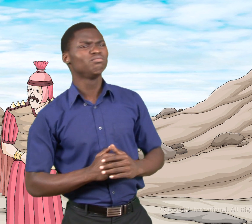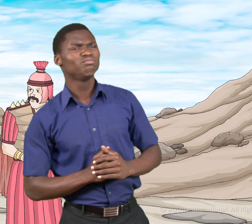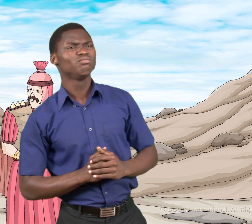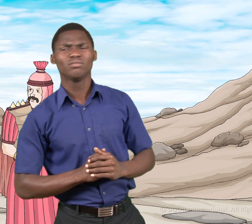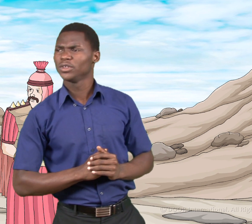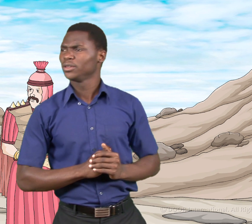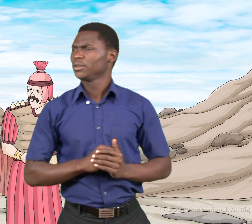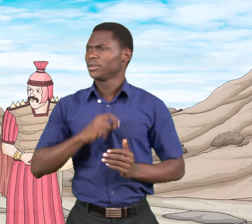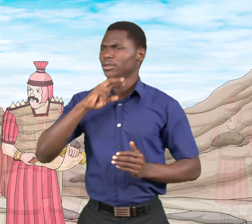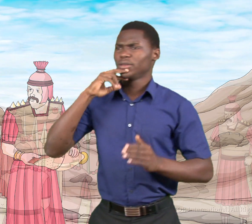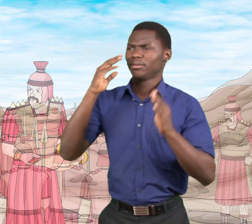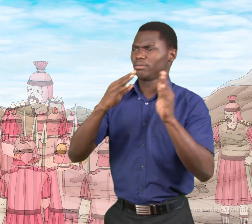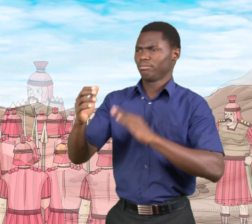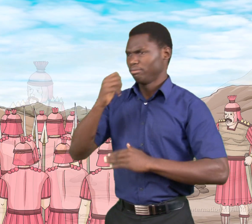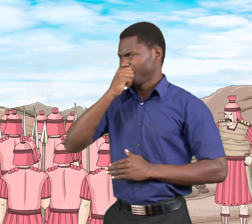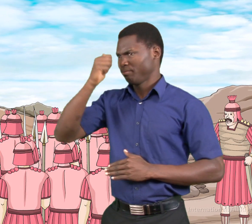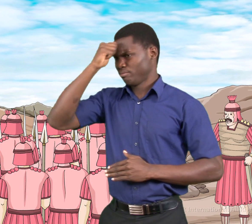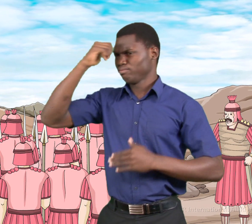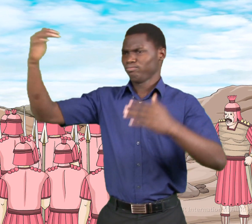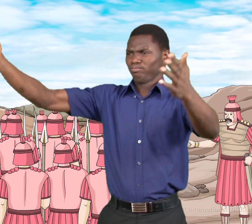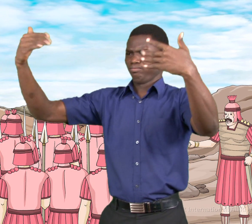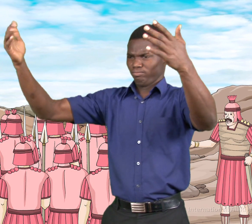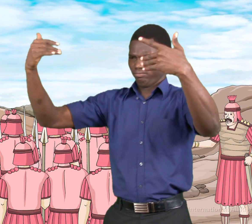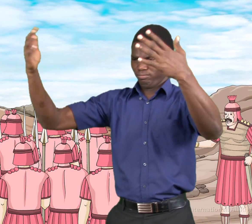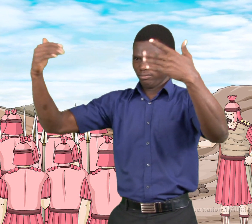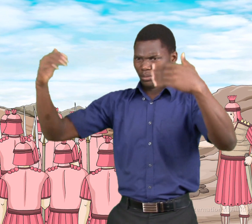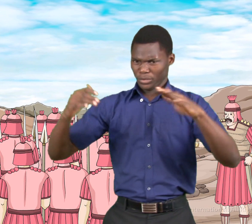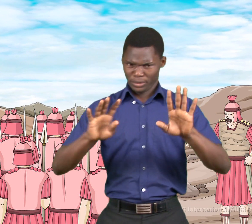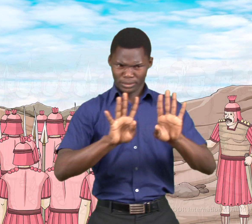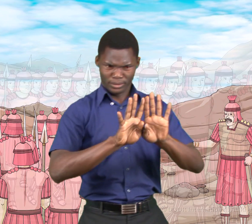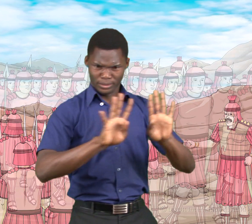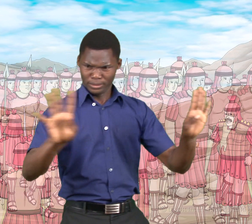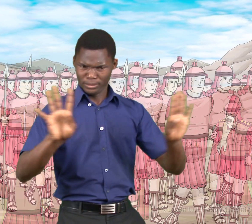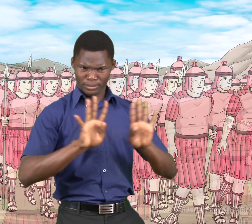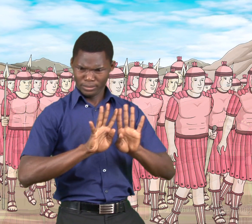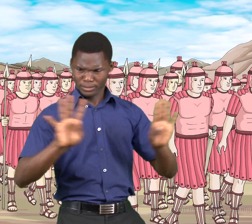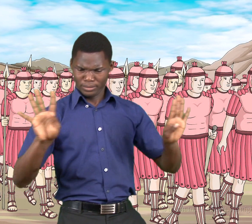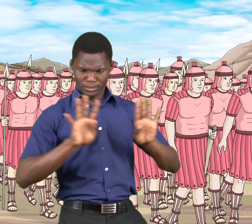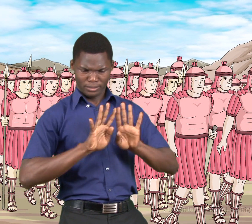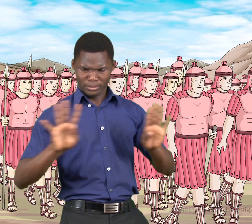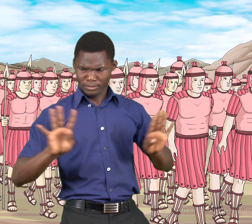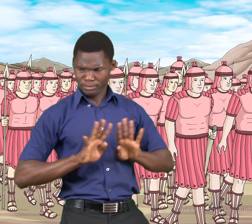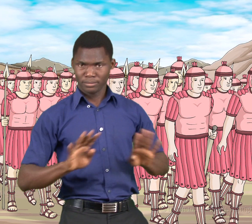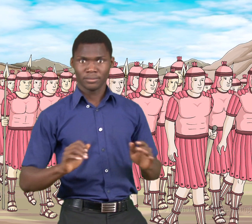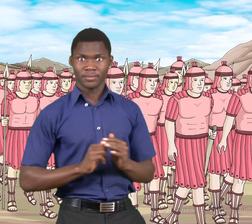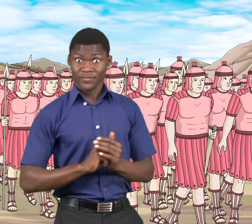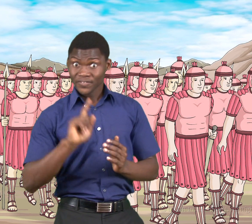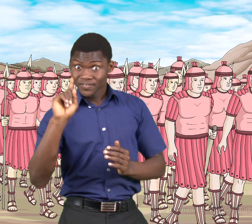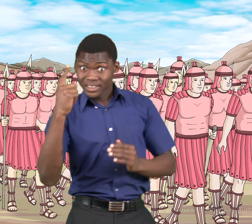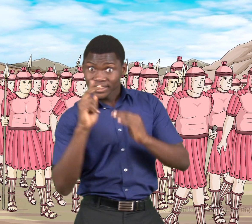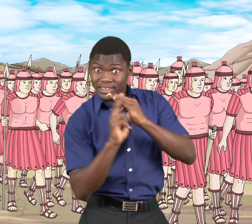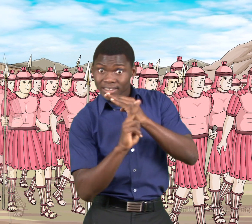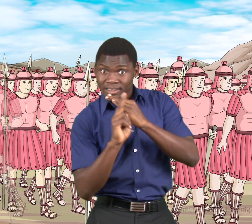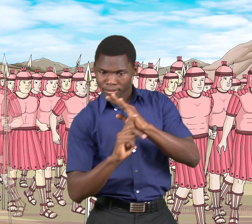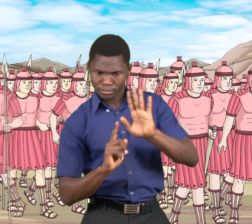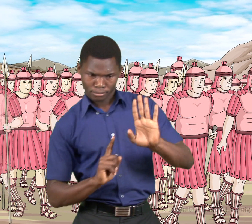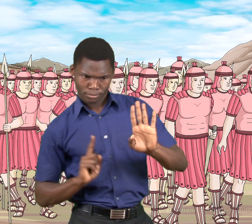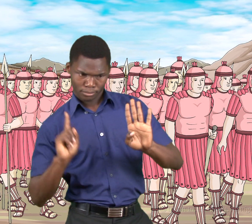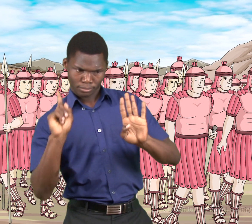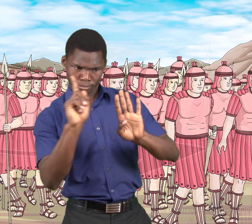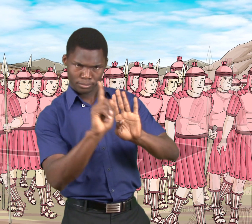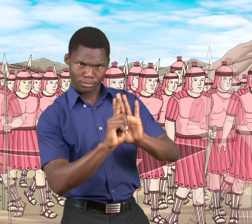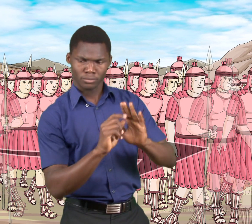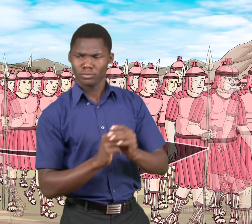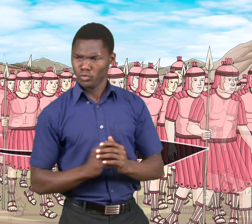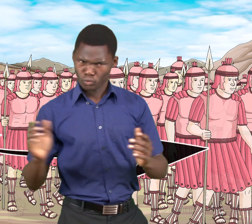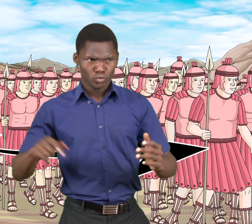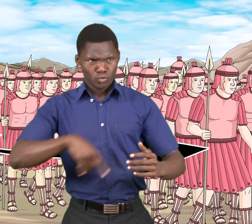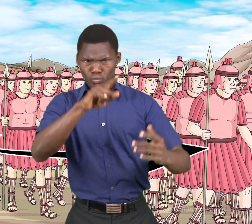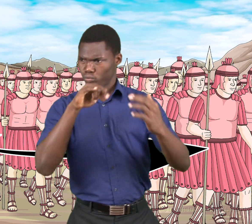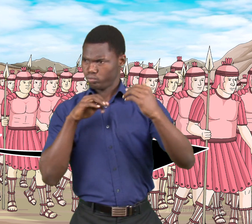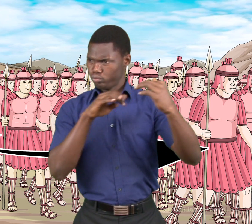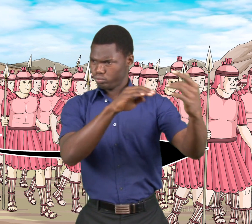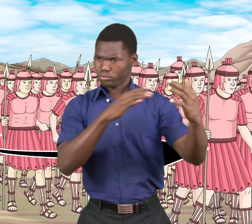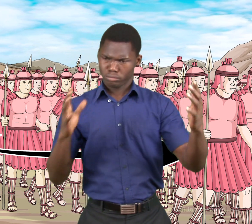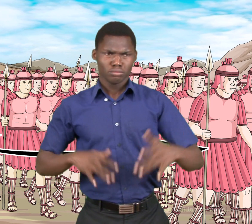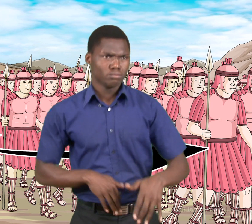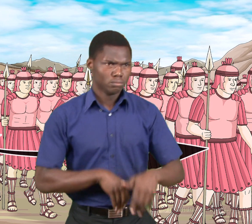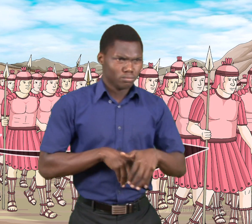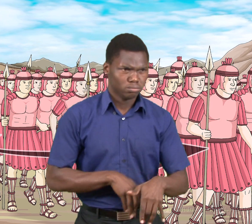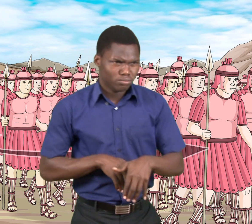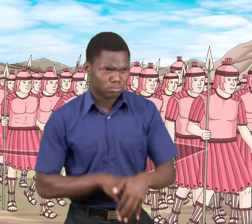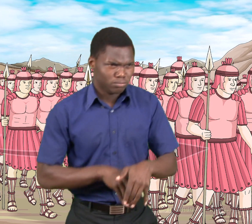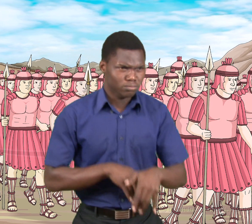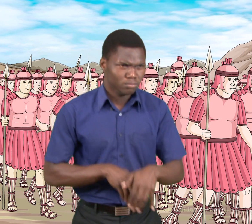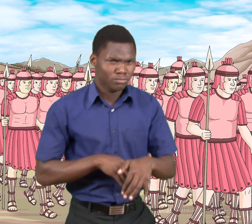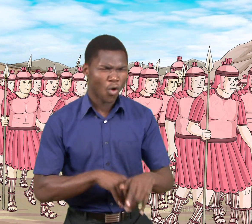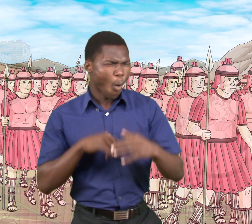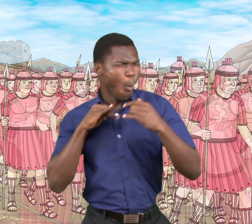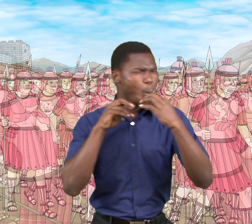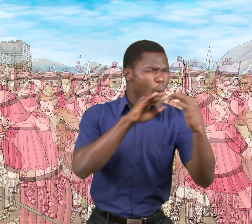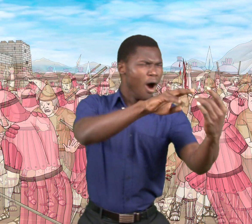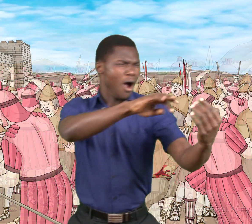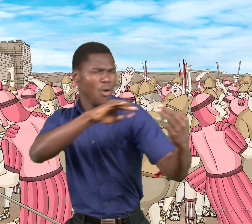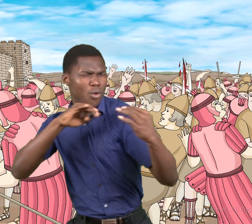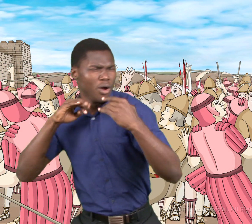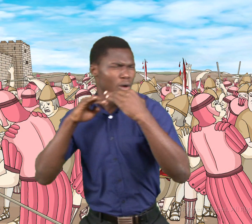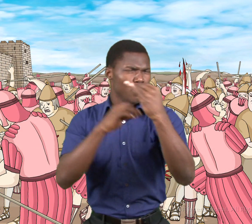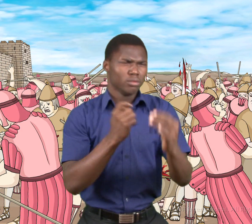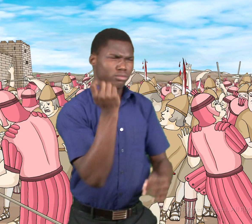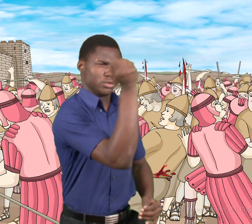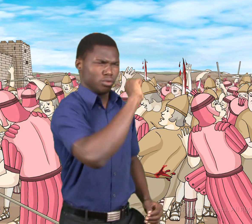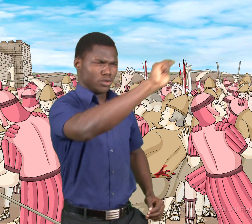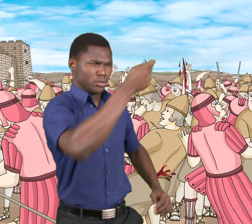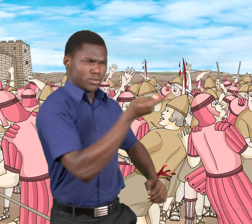So as Joab besieged the city, he assigned Uriah to a place where he saw the strongest enemy soldiers.